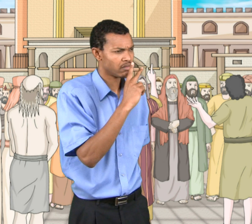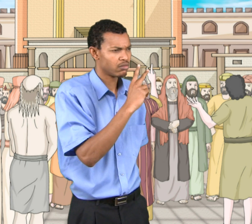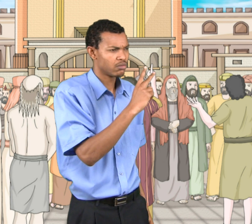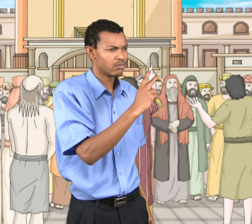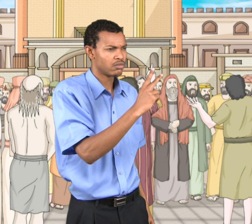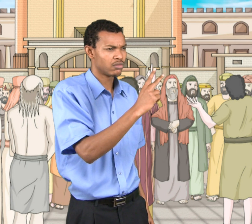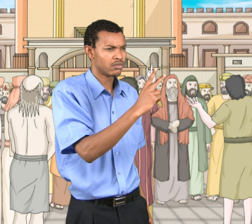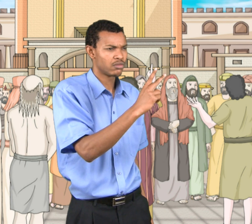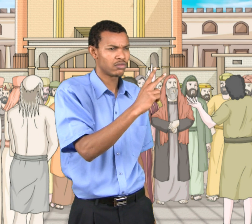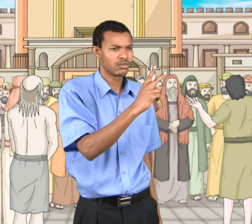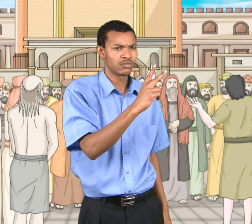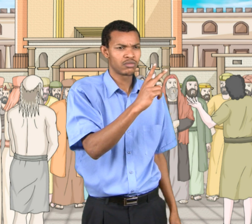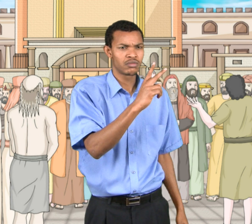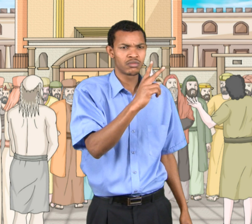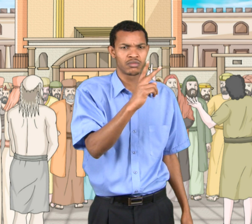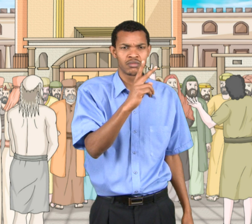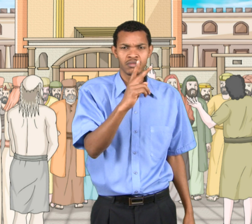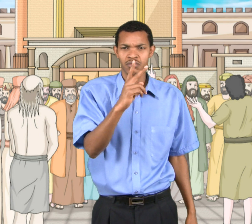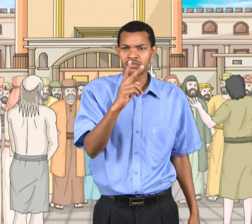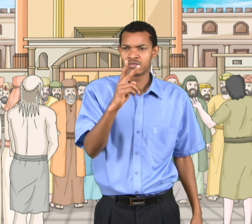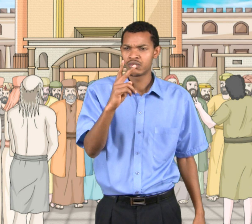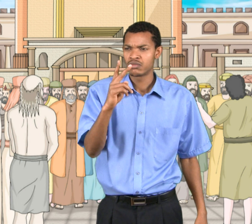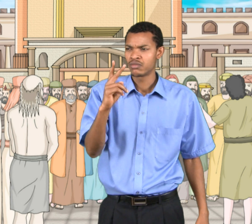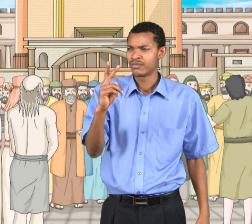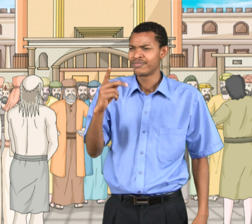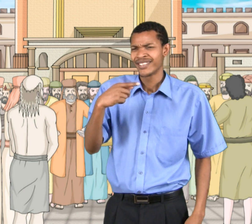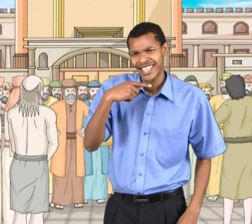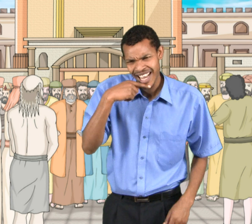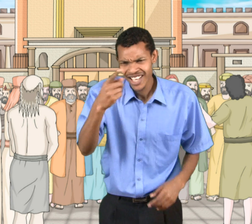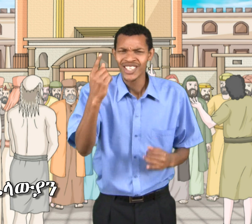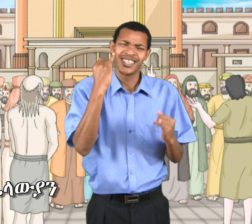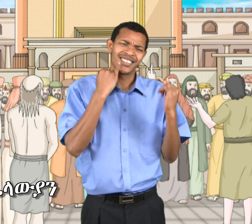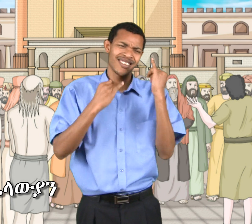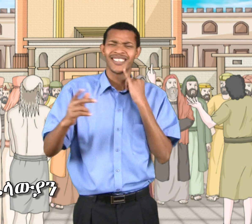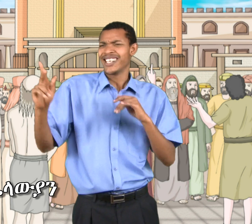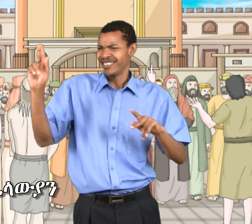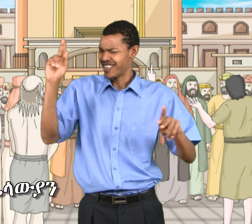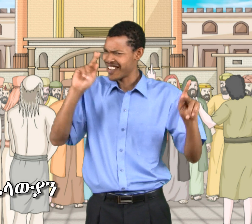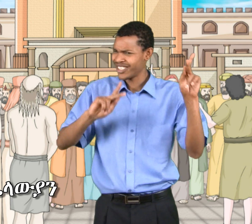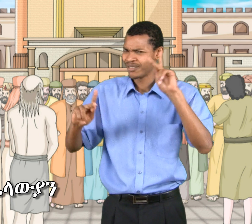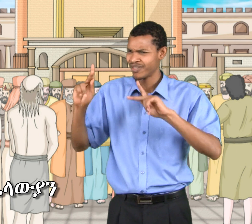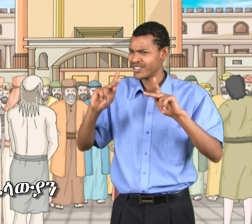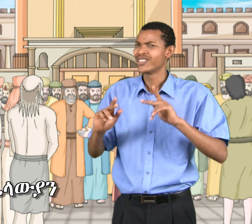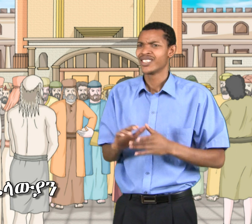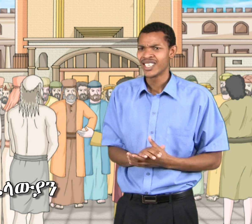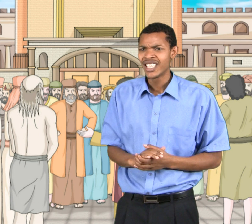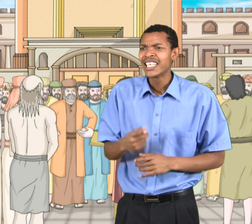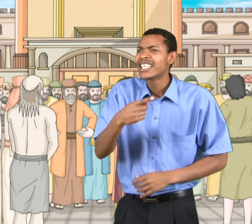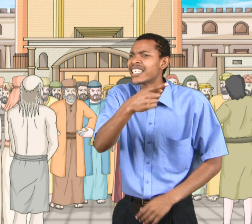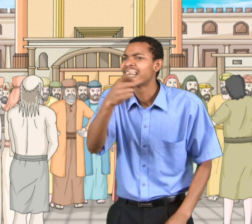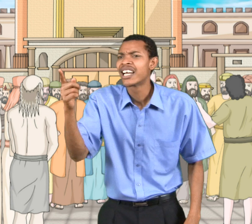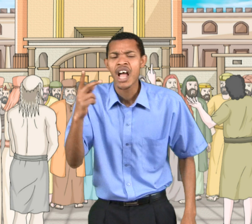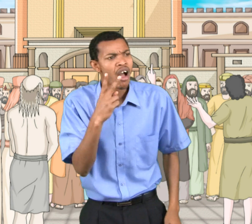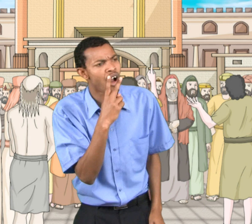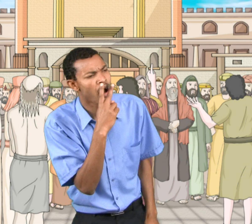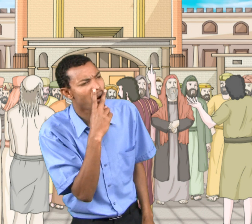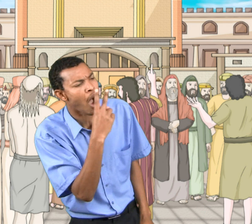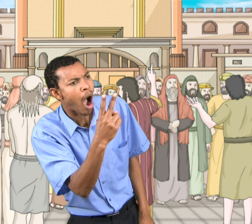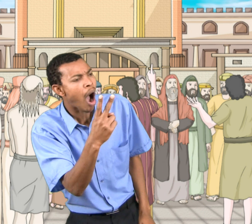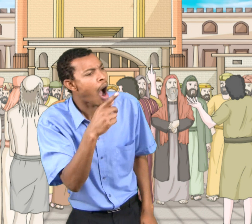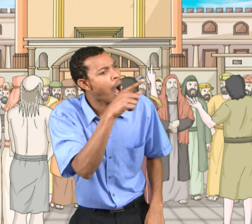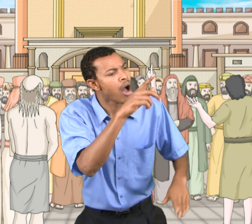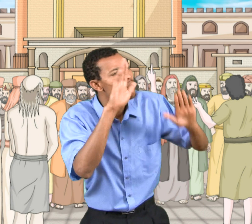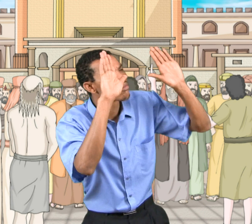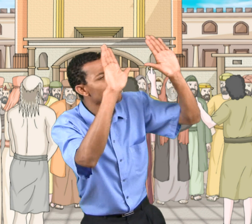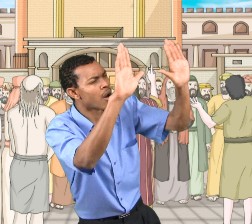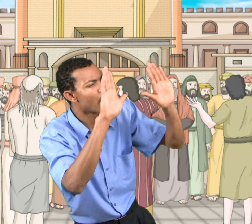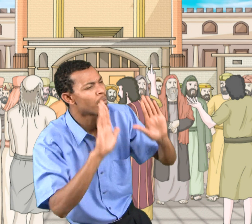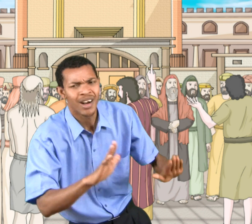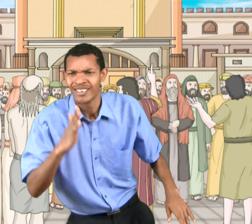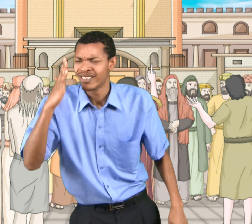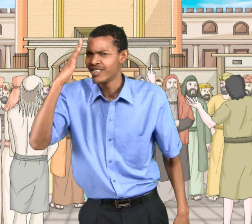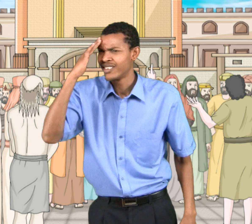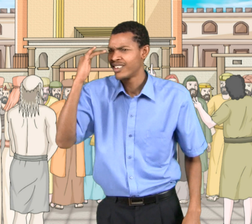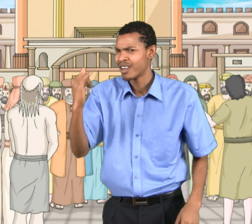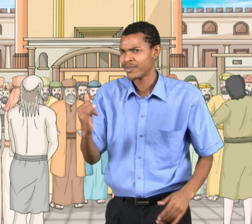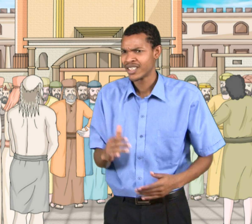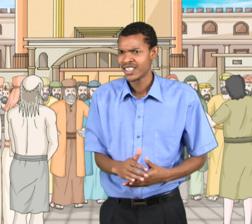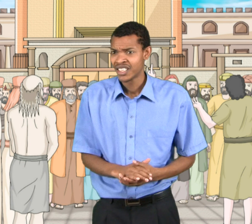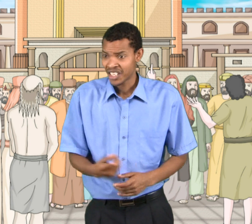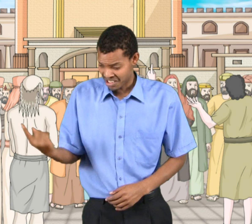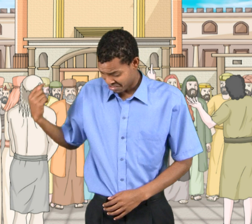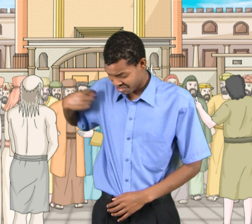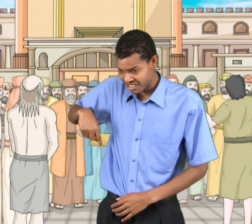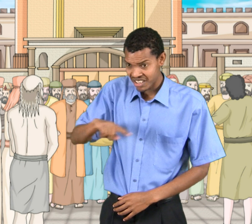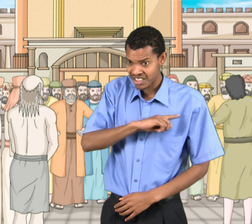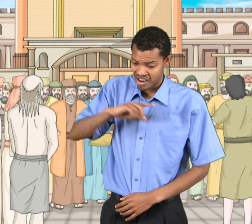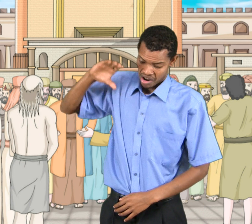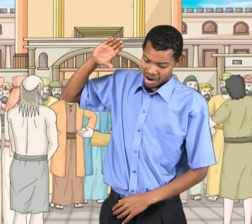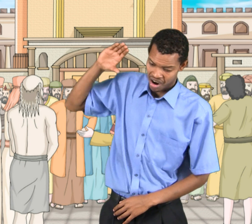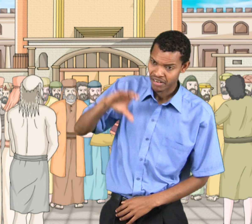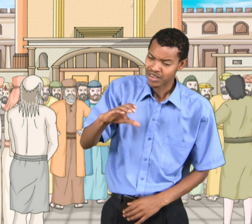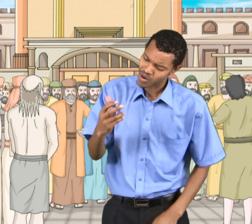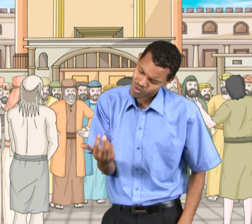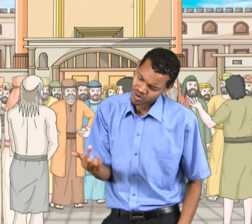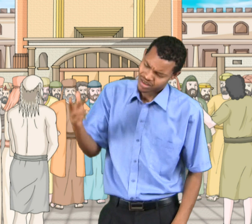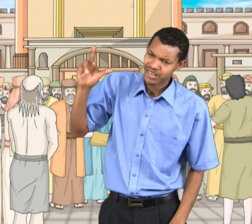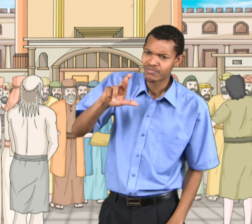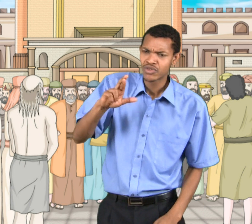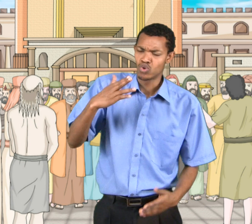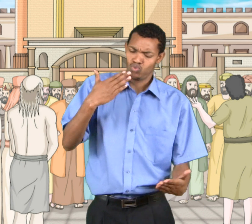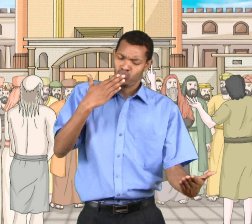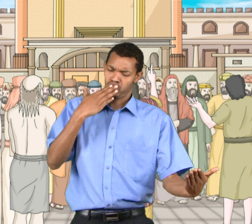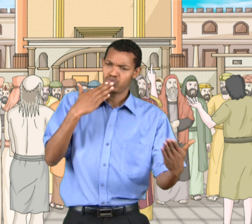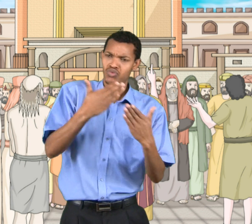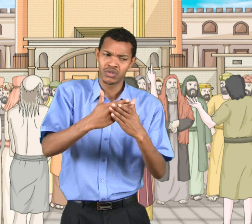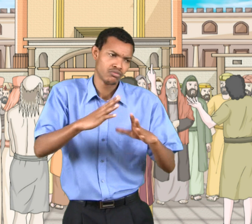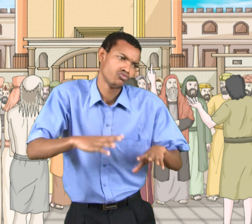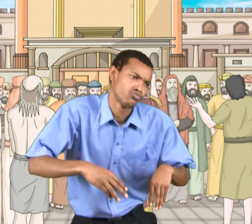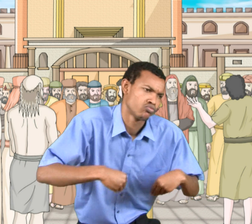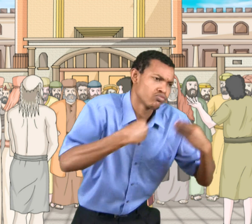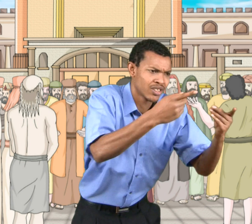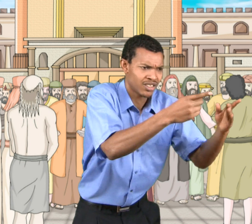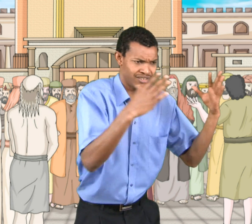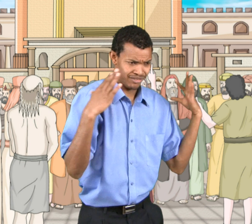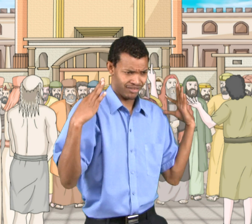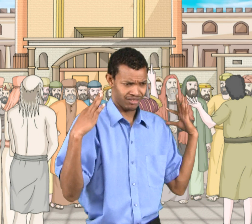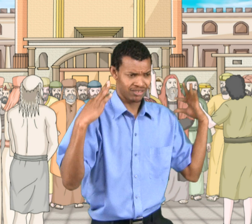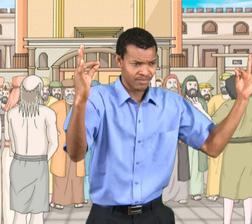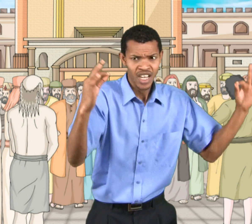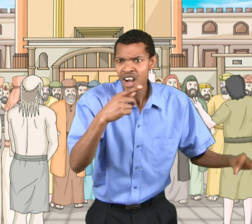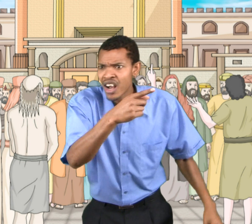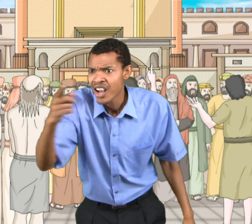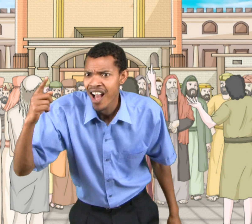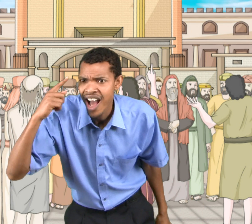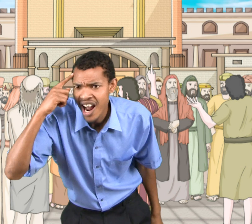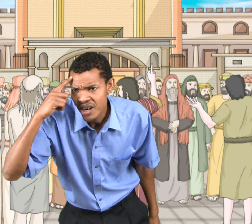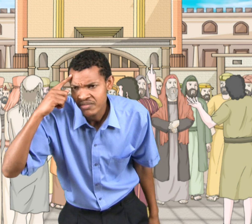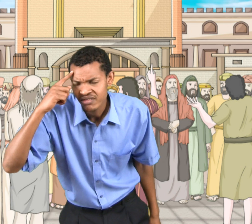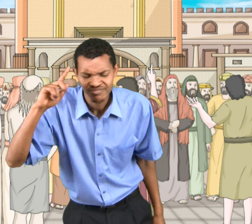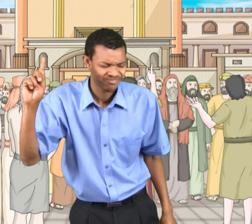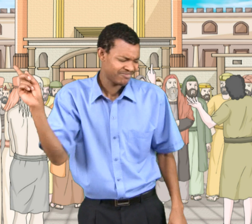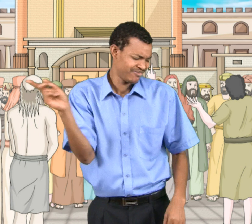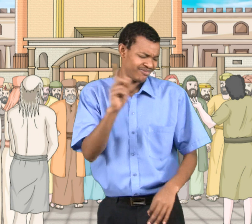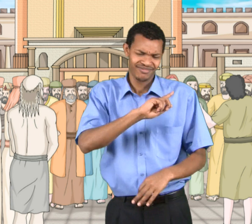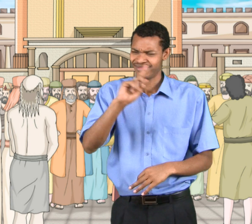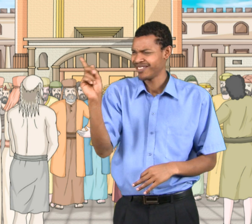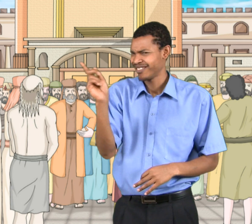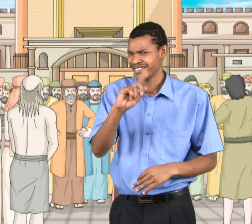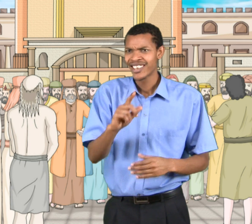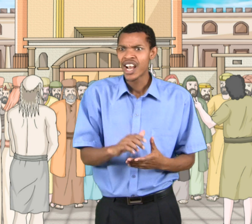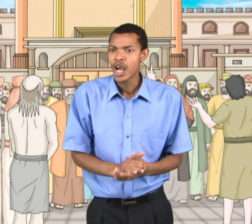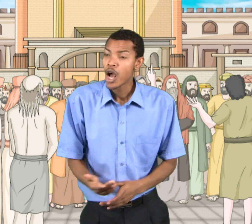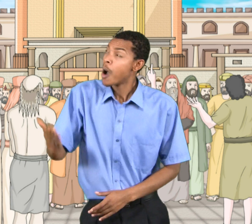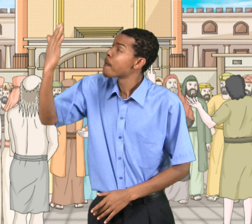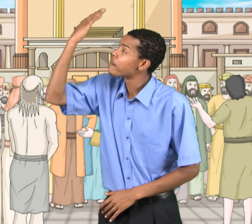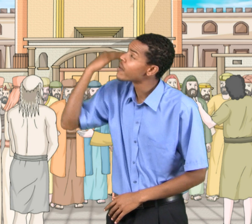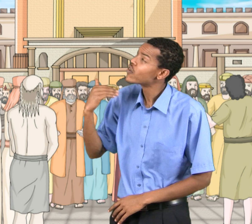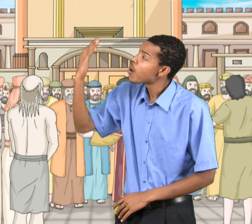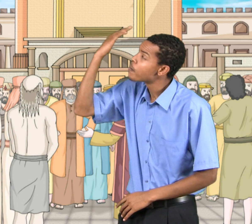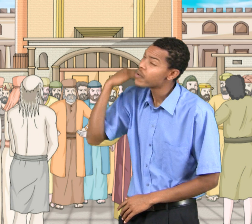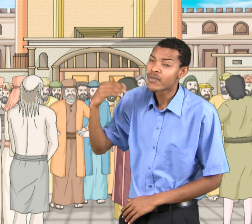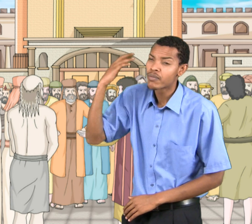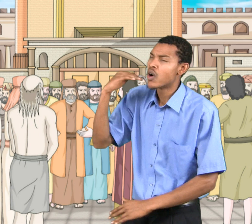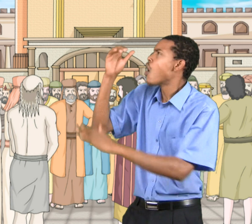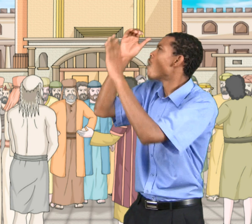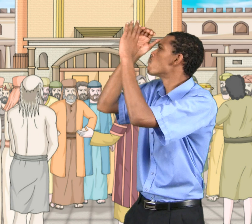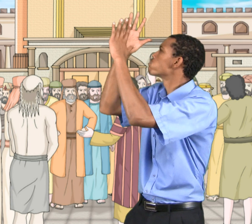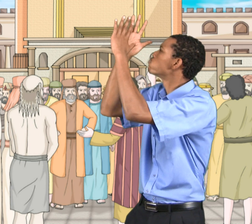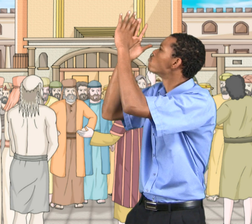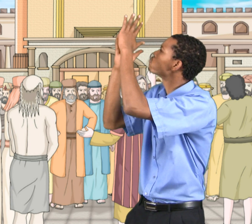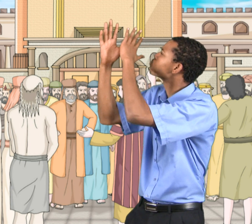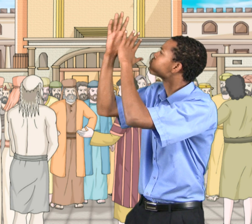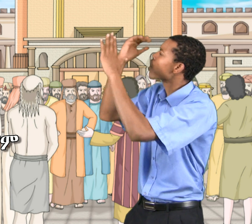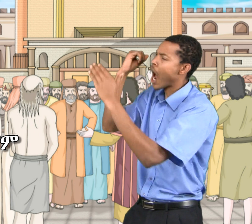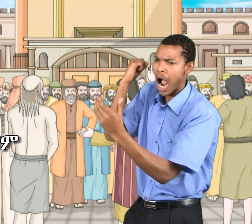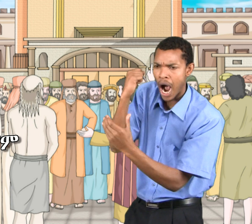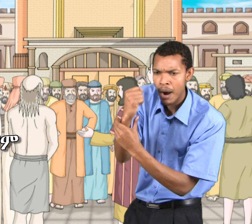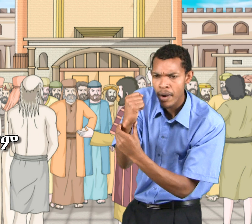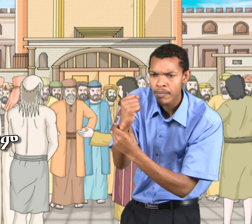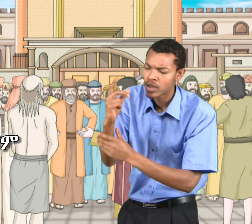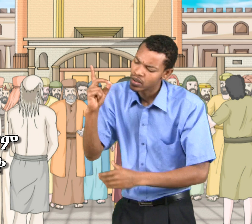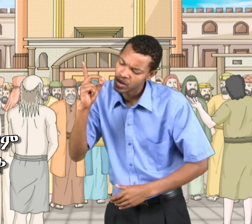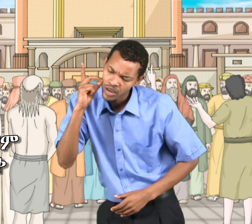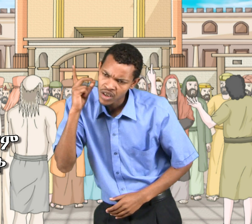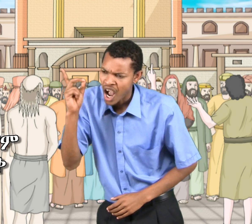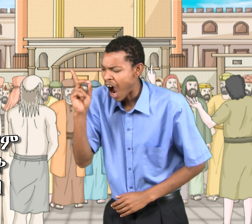Why do you stare at us as if by our own power or godliness we had made this man walk?